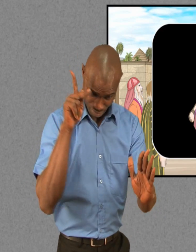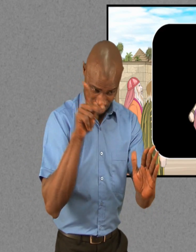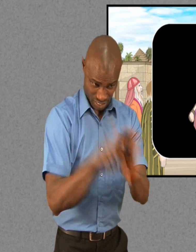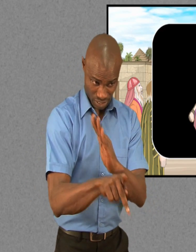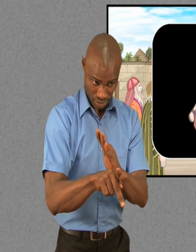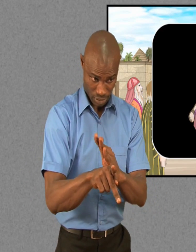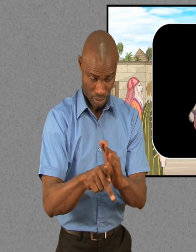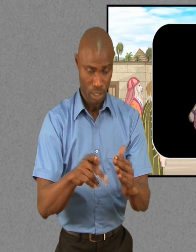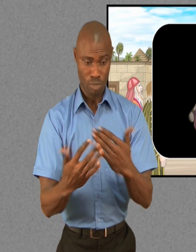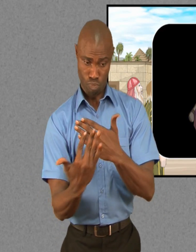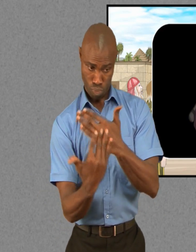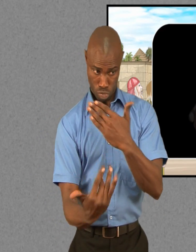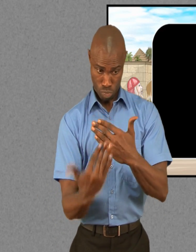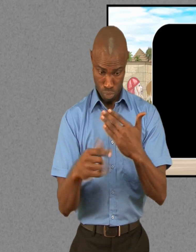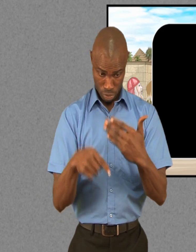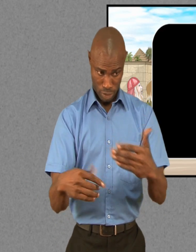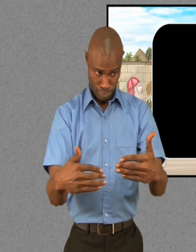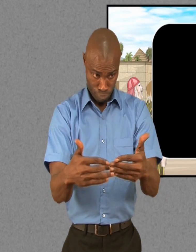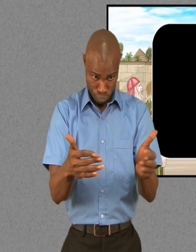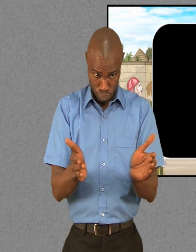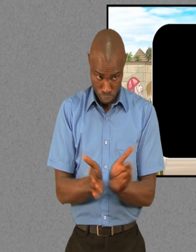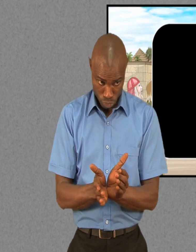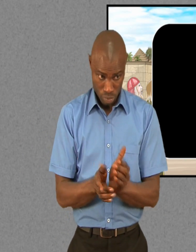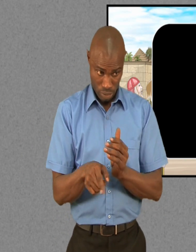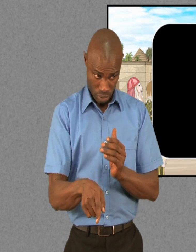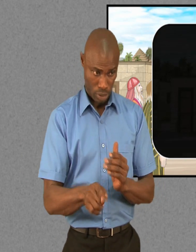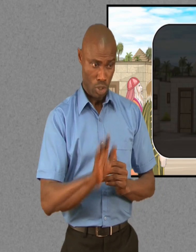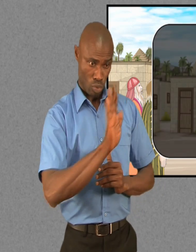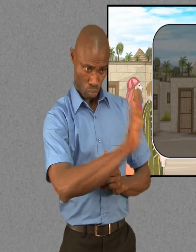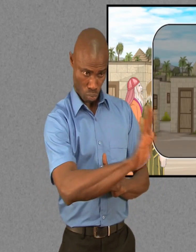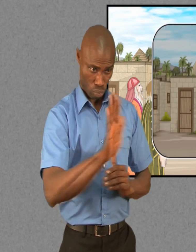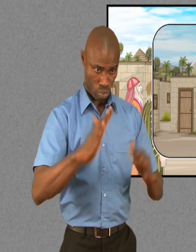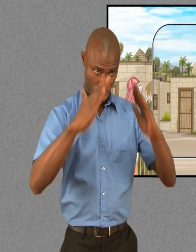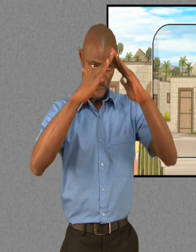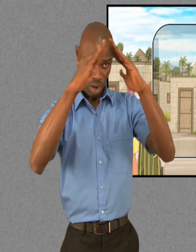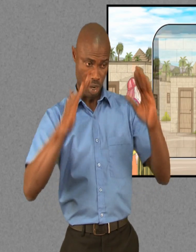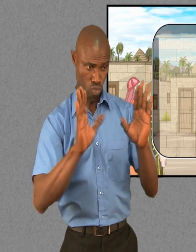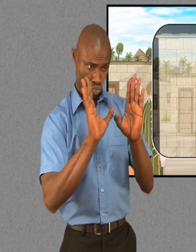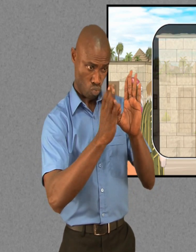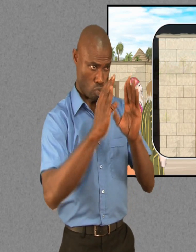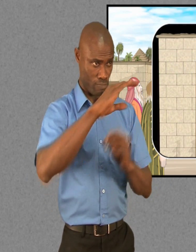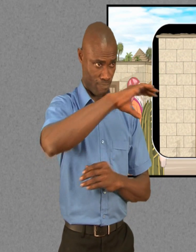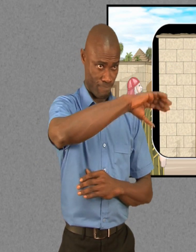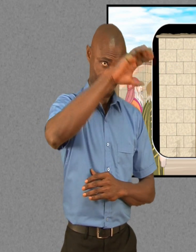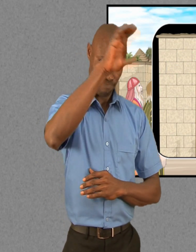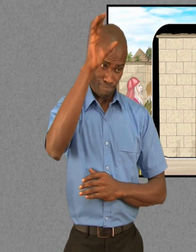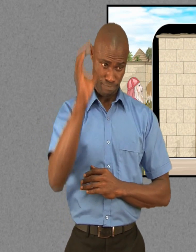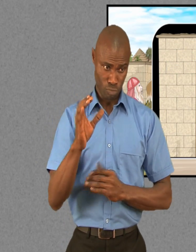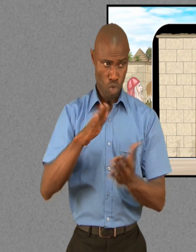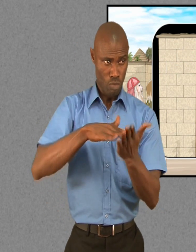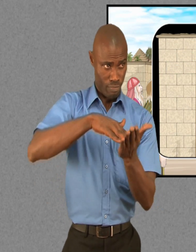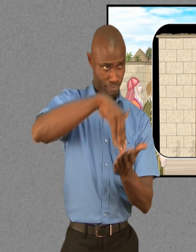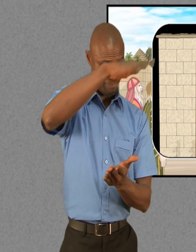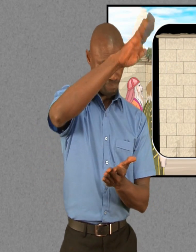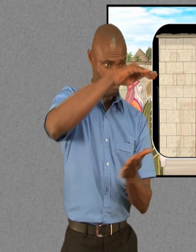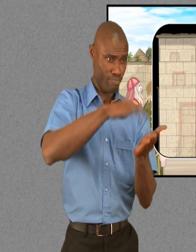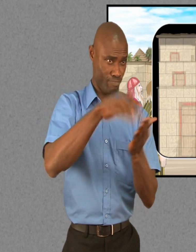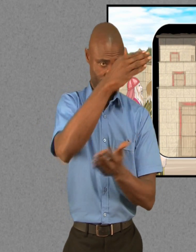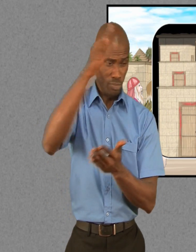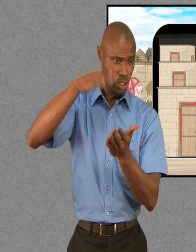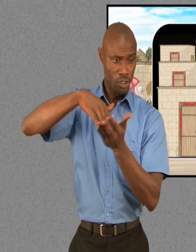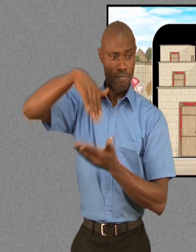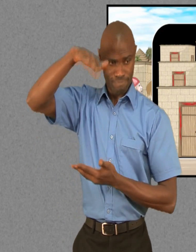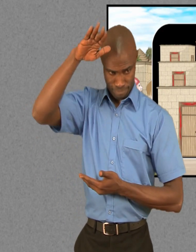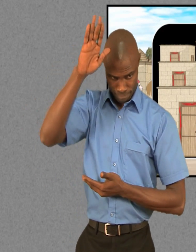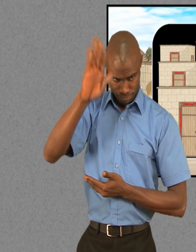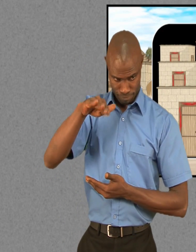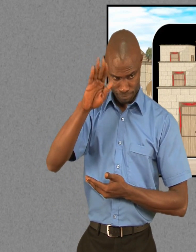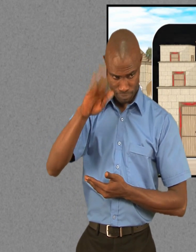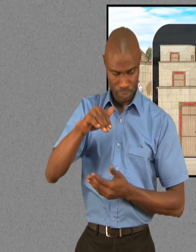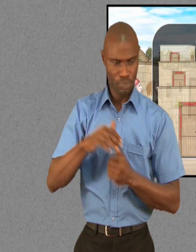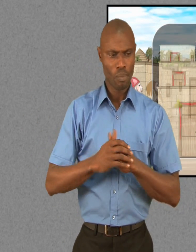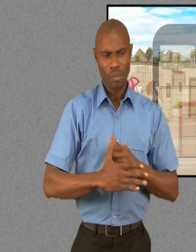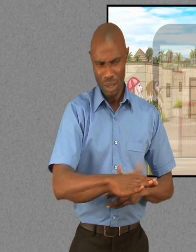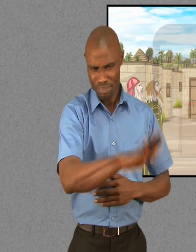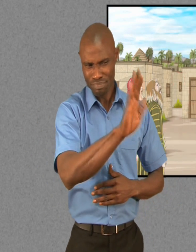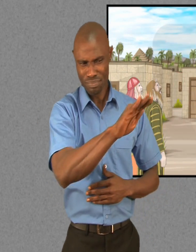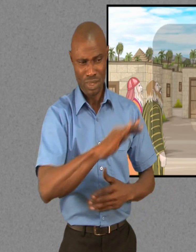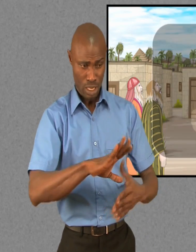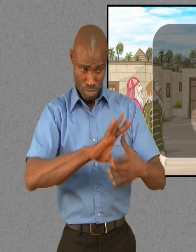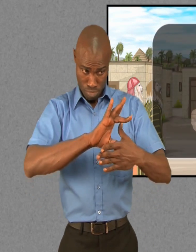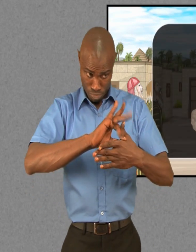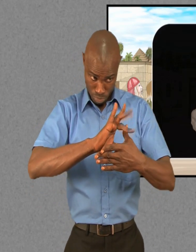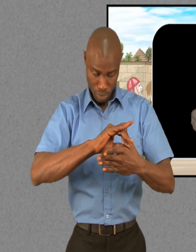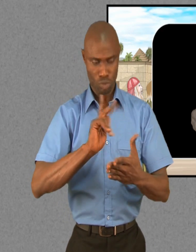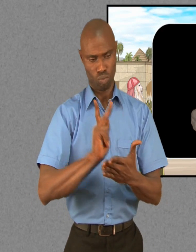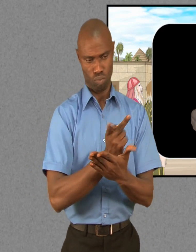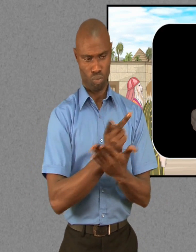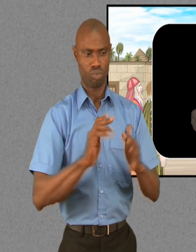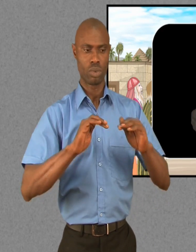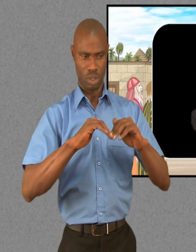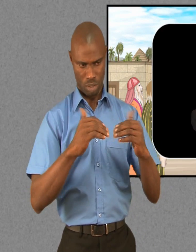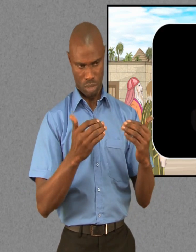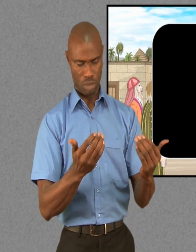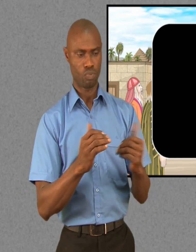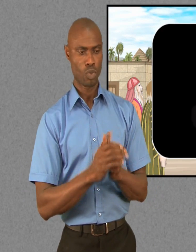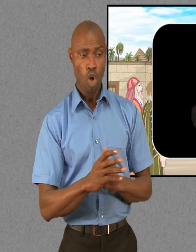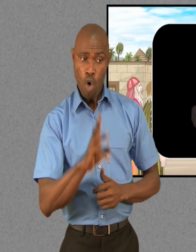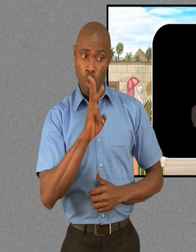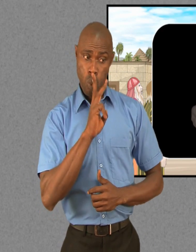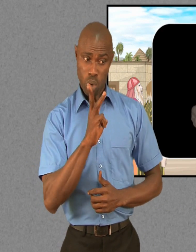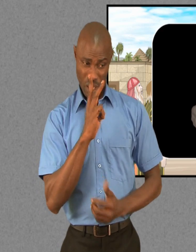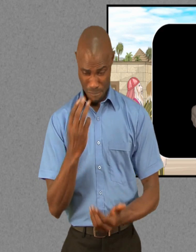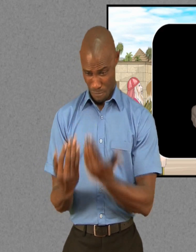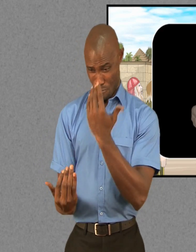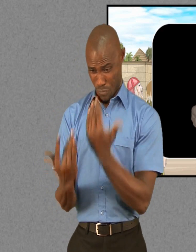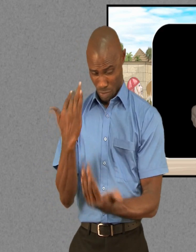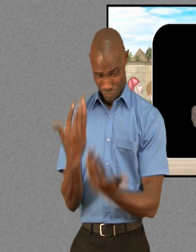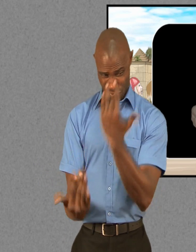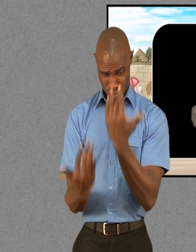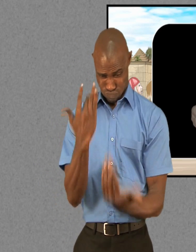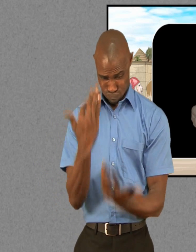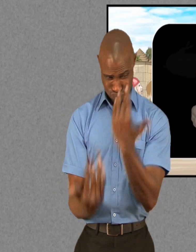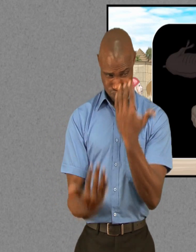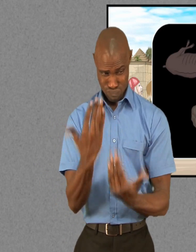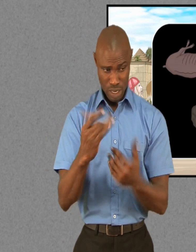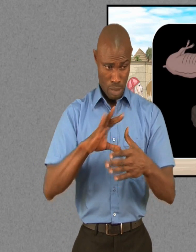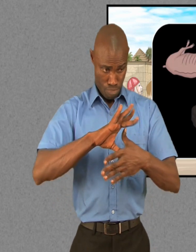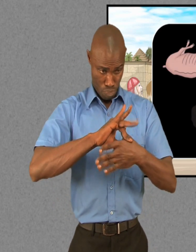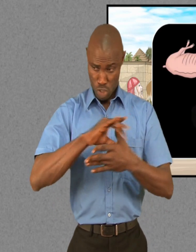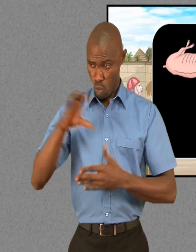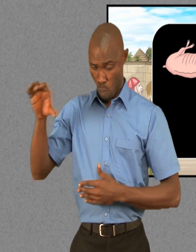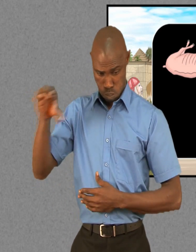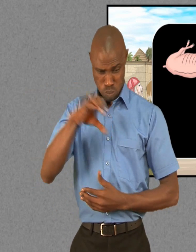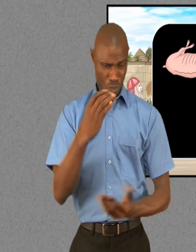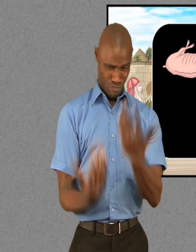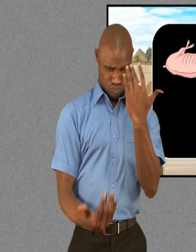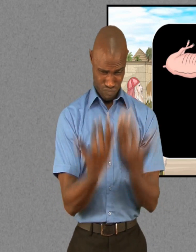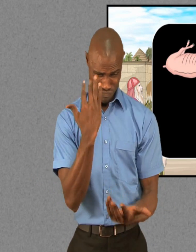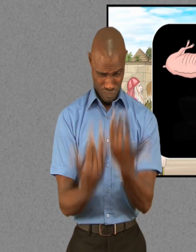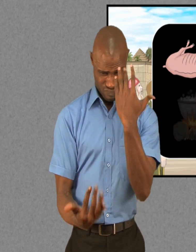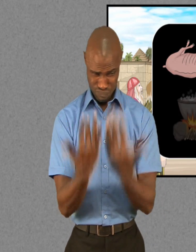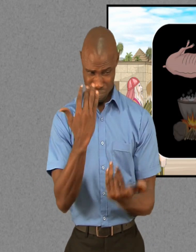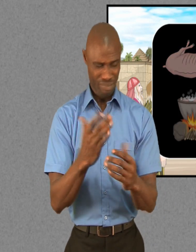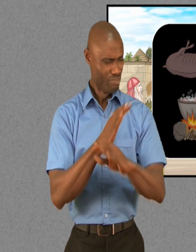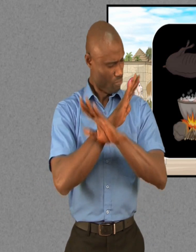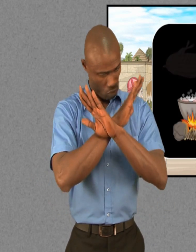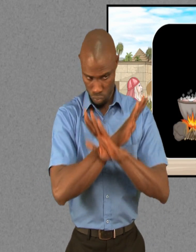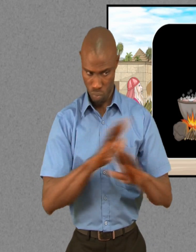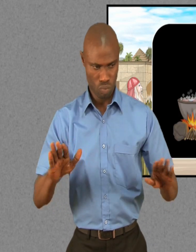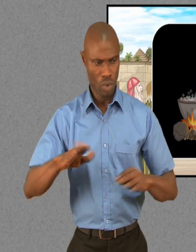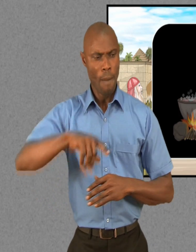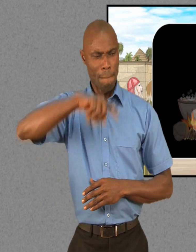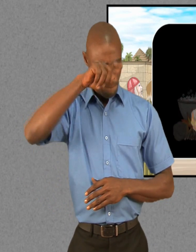They are to take some of the blood and put it on the sides and tops of the doorframes of the houses where they eat the lambs.